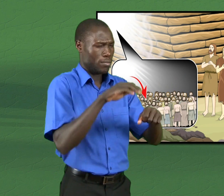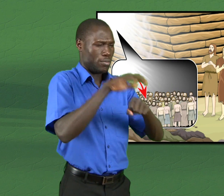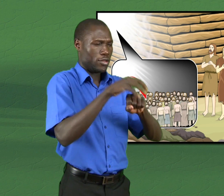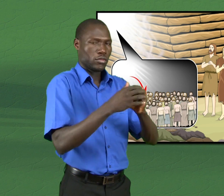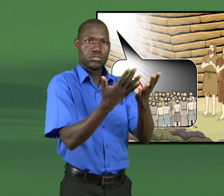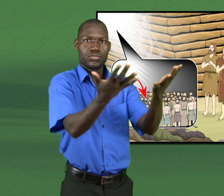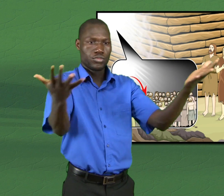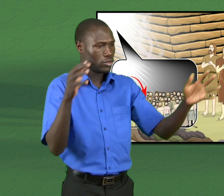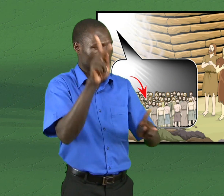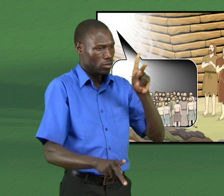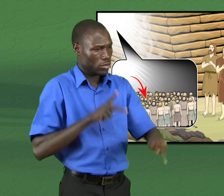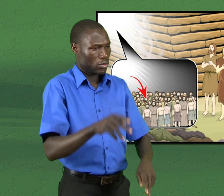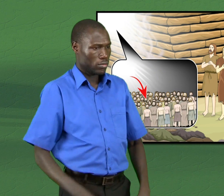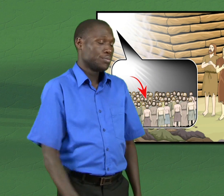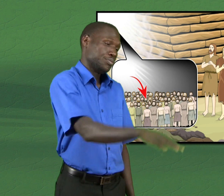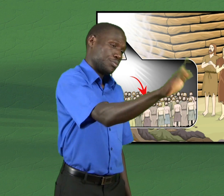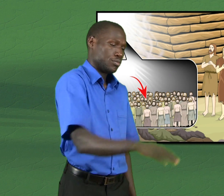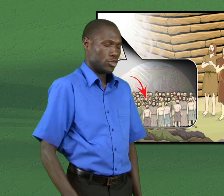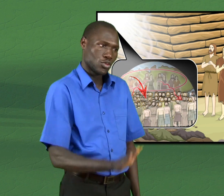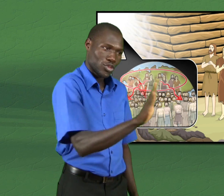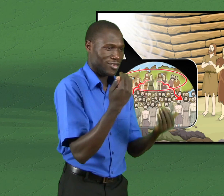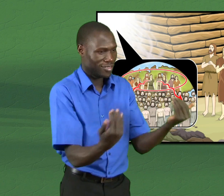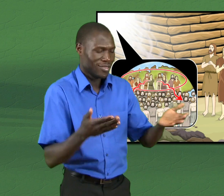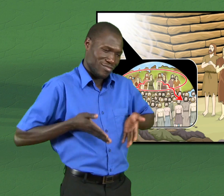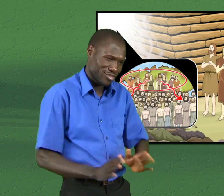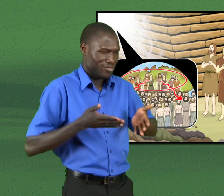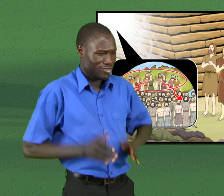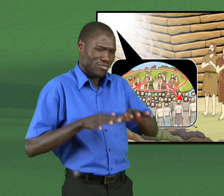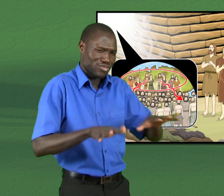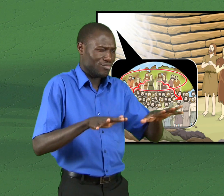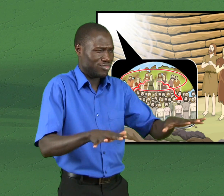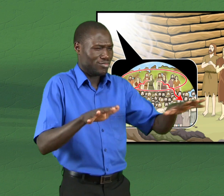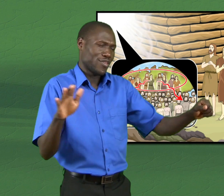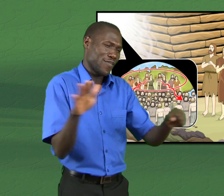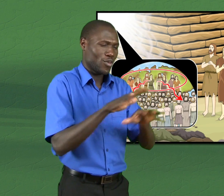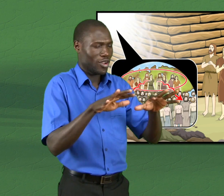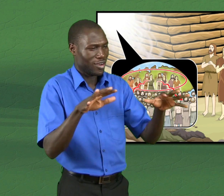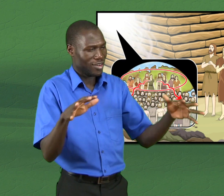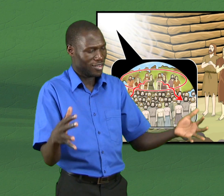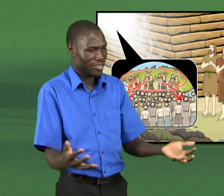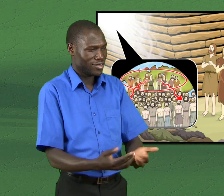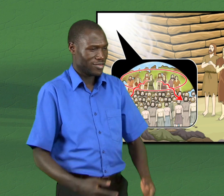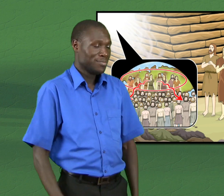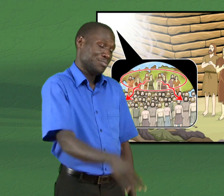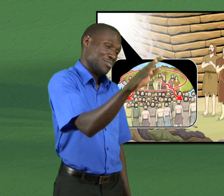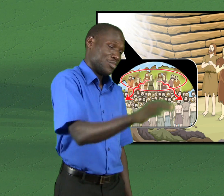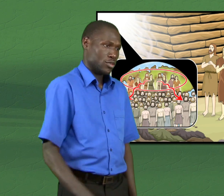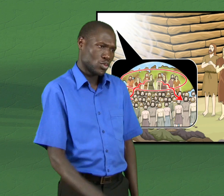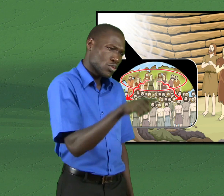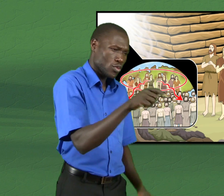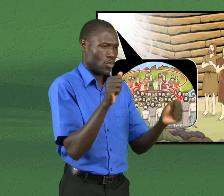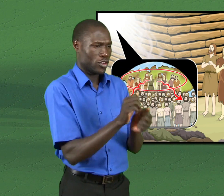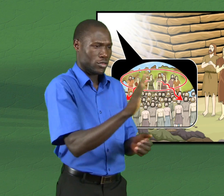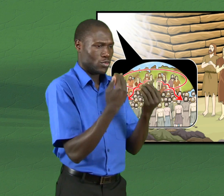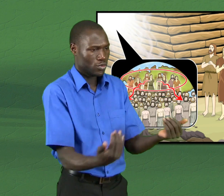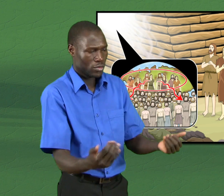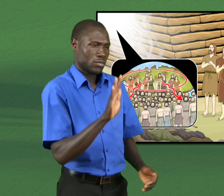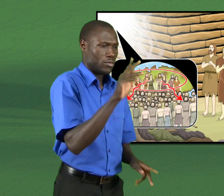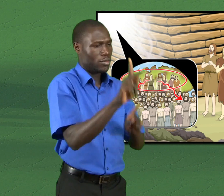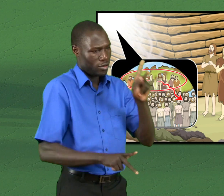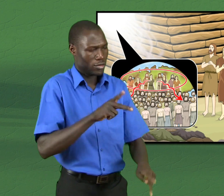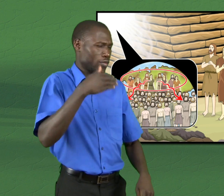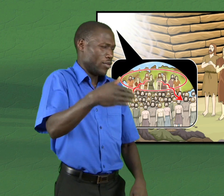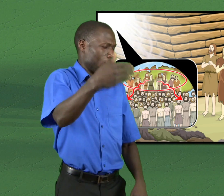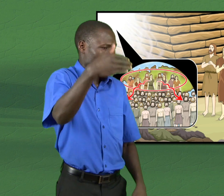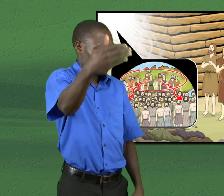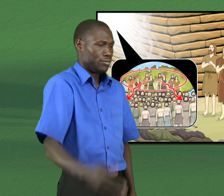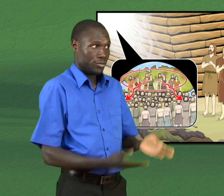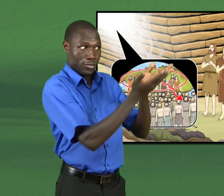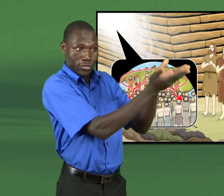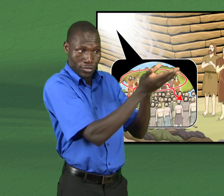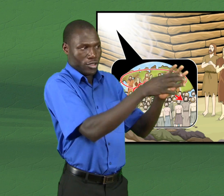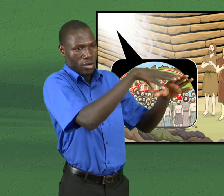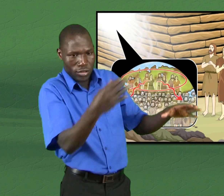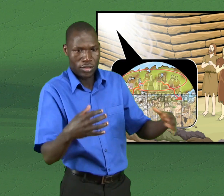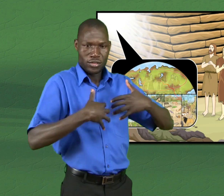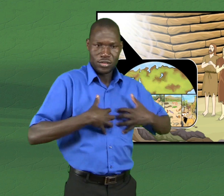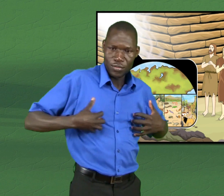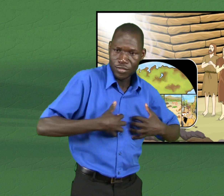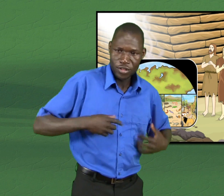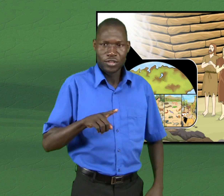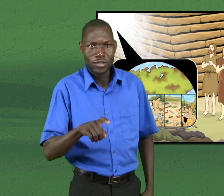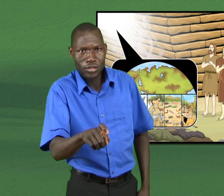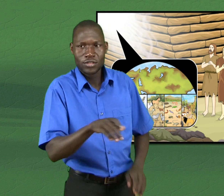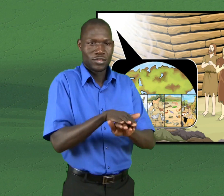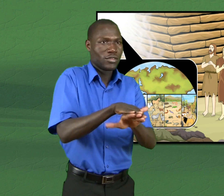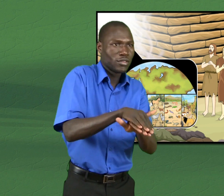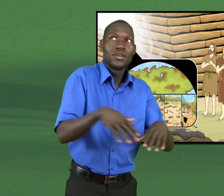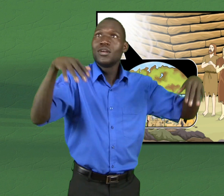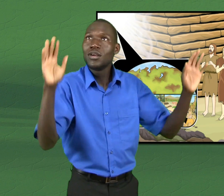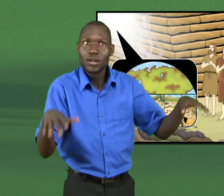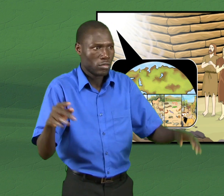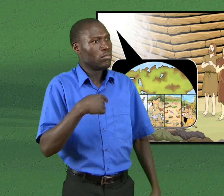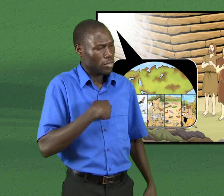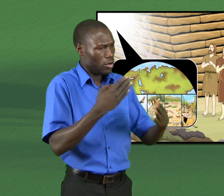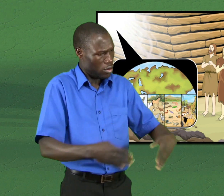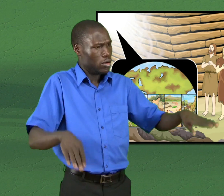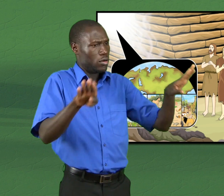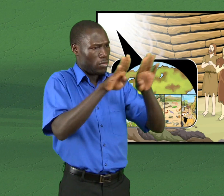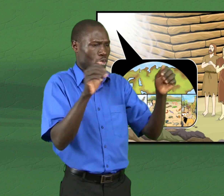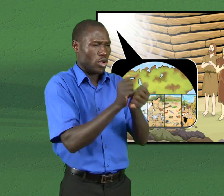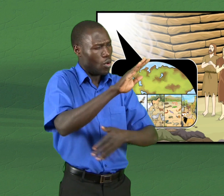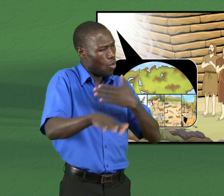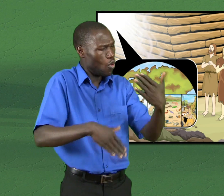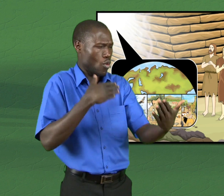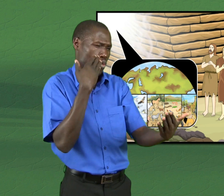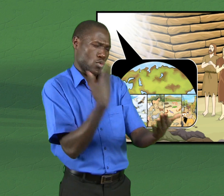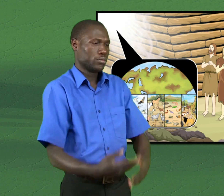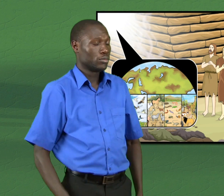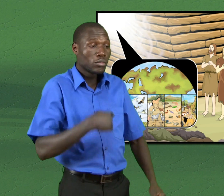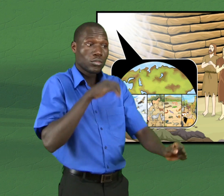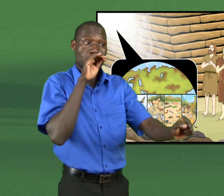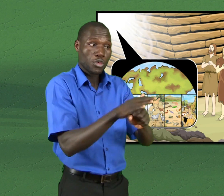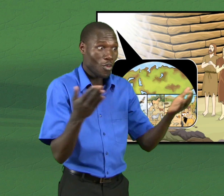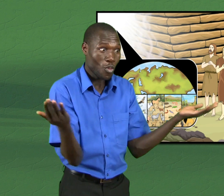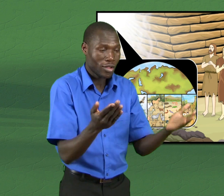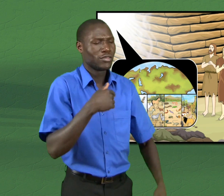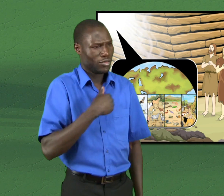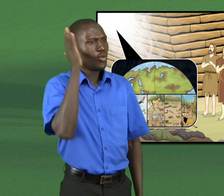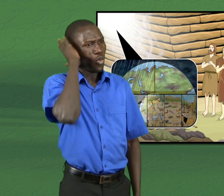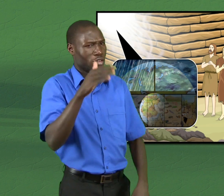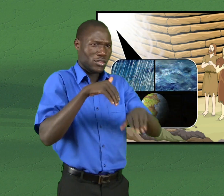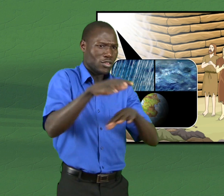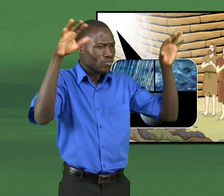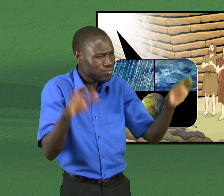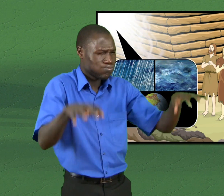Then God said to Noah and his sons with him, “Behold, I now establish My covenant with you and your descendants after you, and with every living creature that was with you—the birds, the livestock, and every beast of the earth—every living thing that came out of the ark.